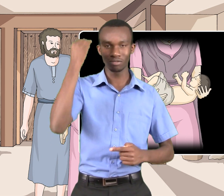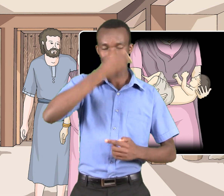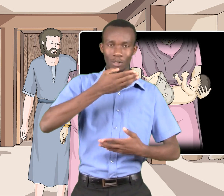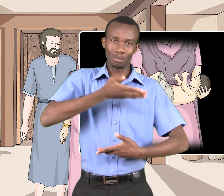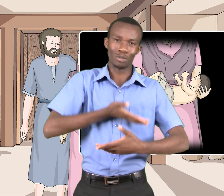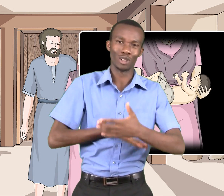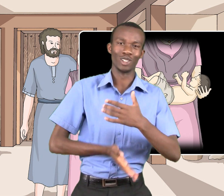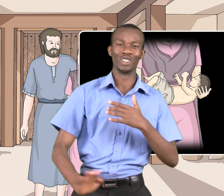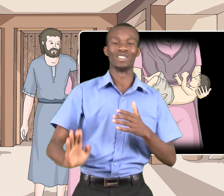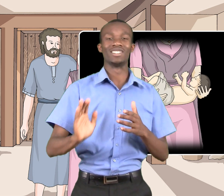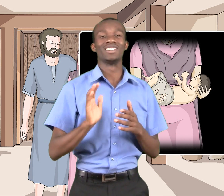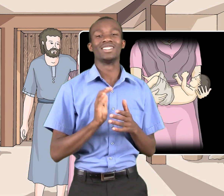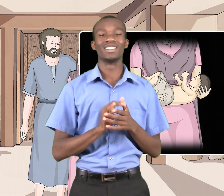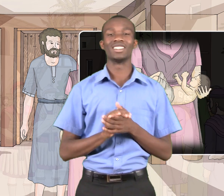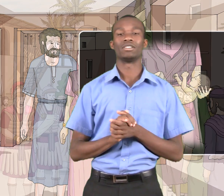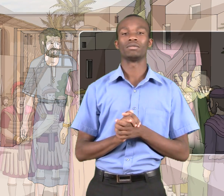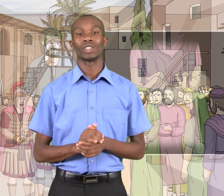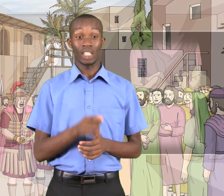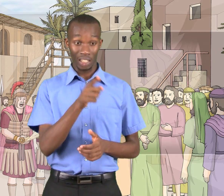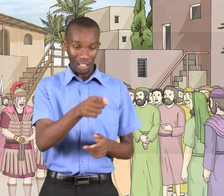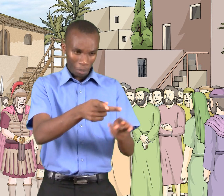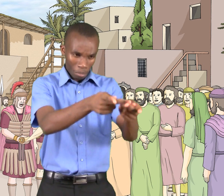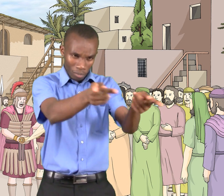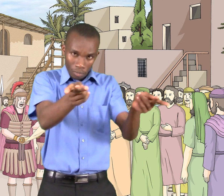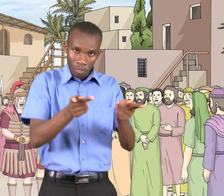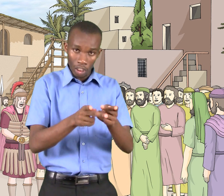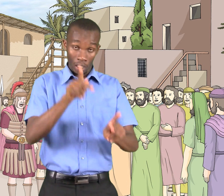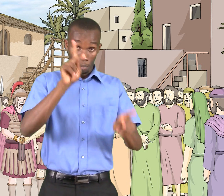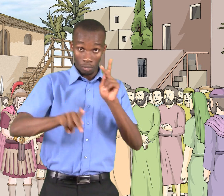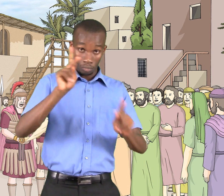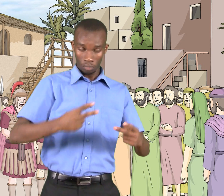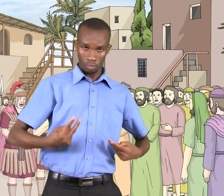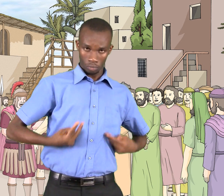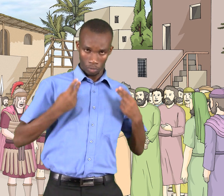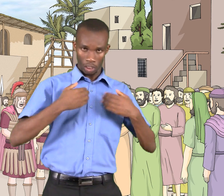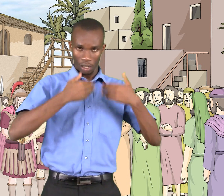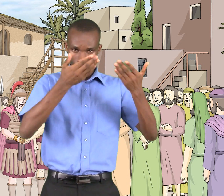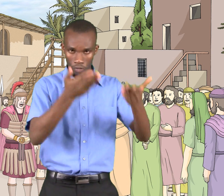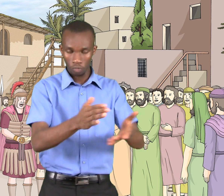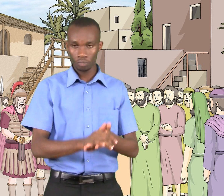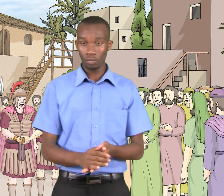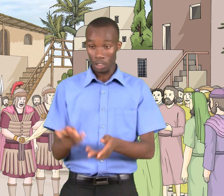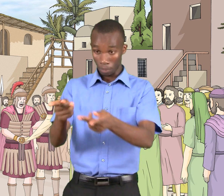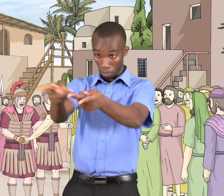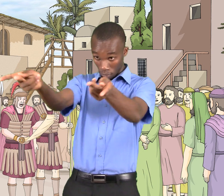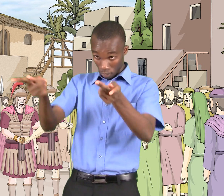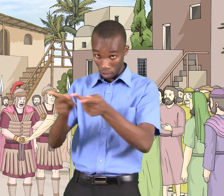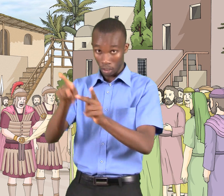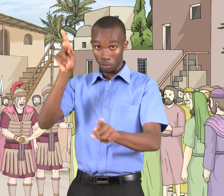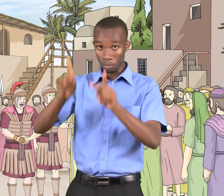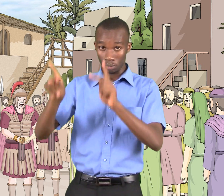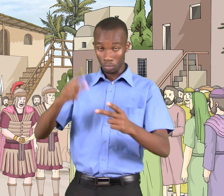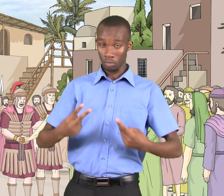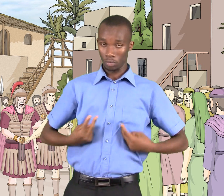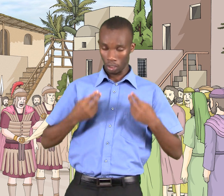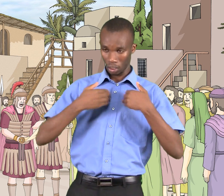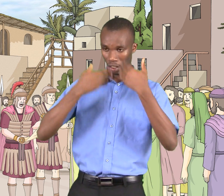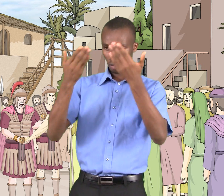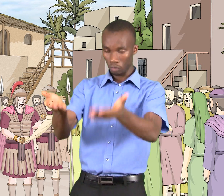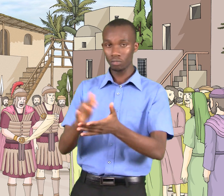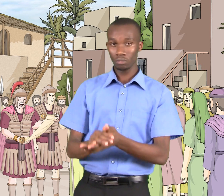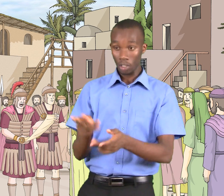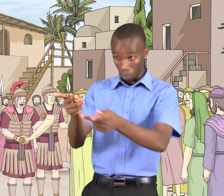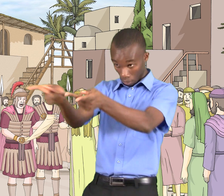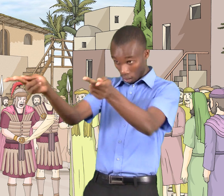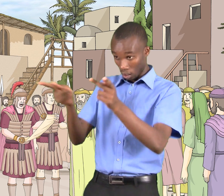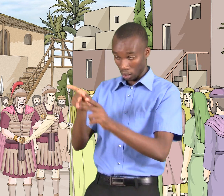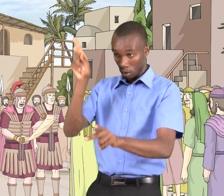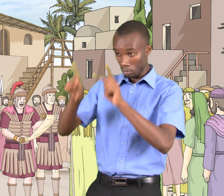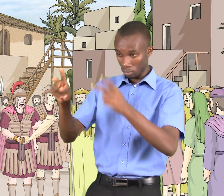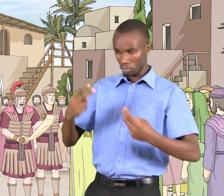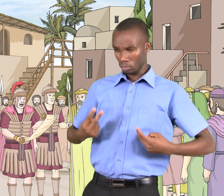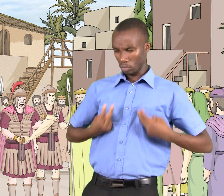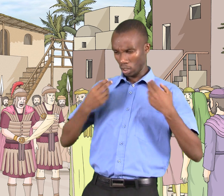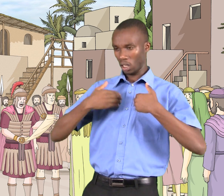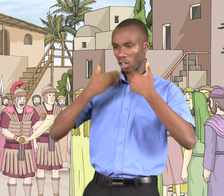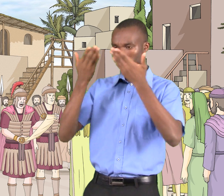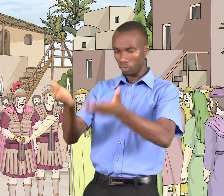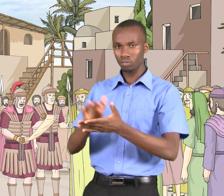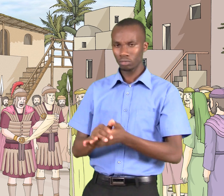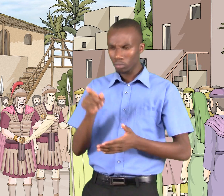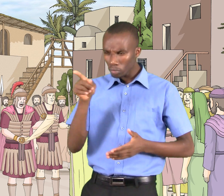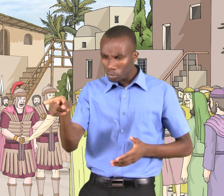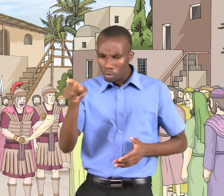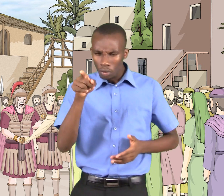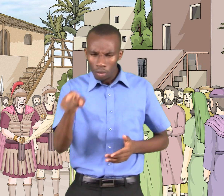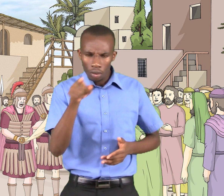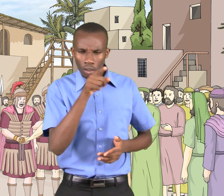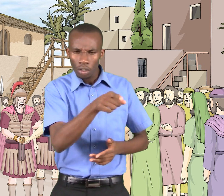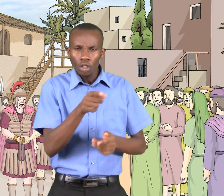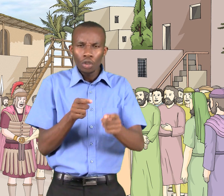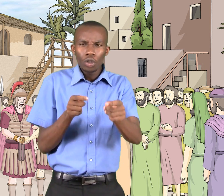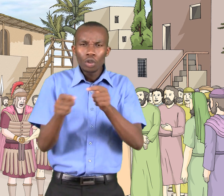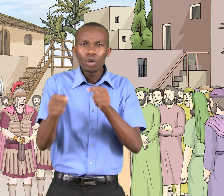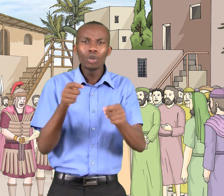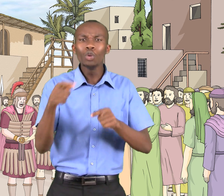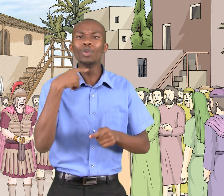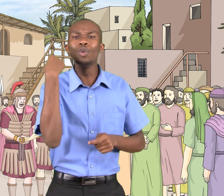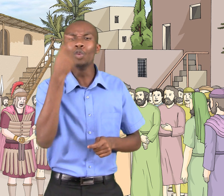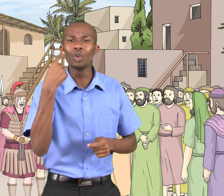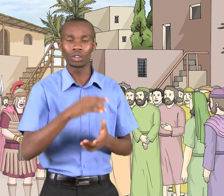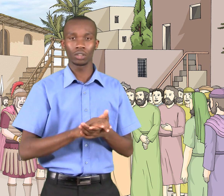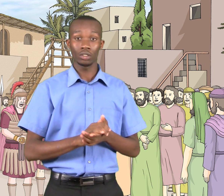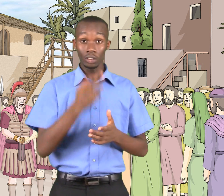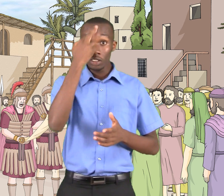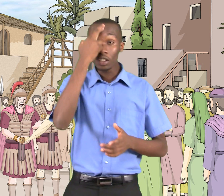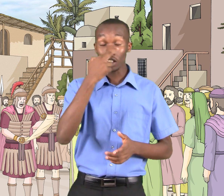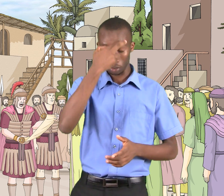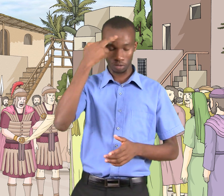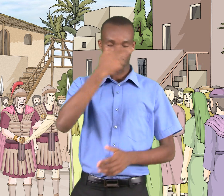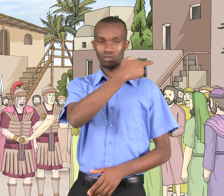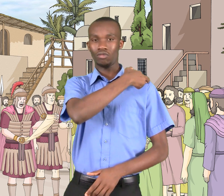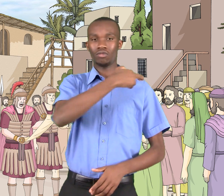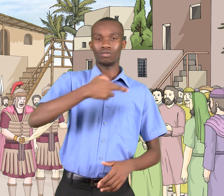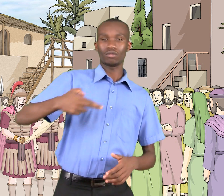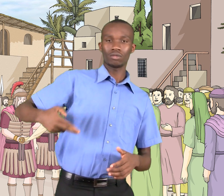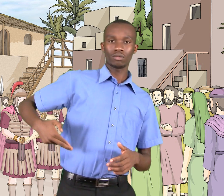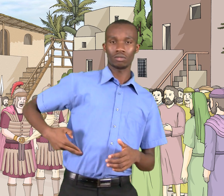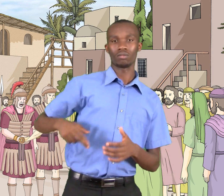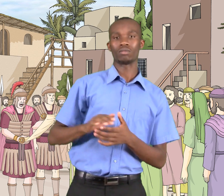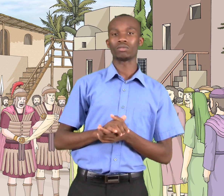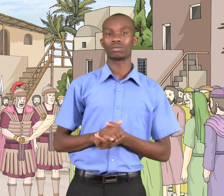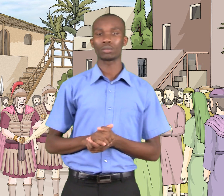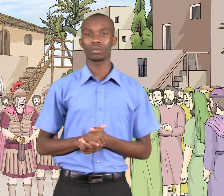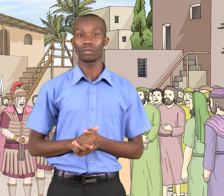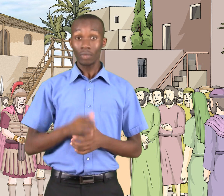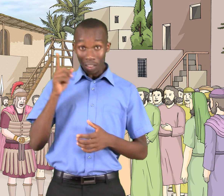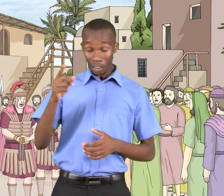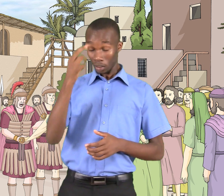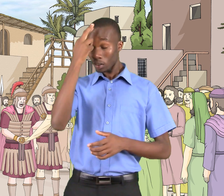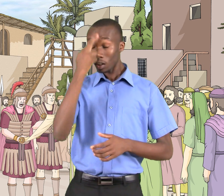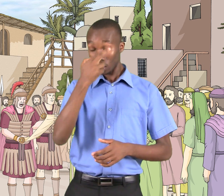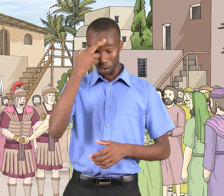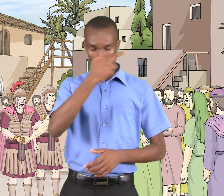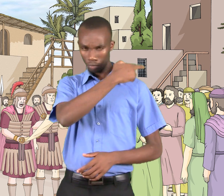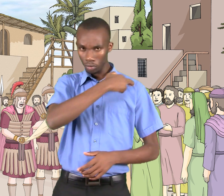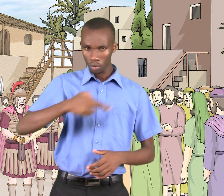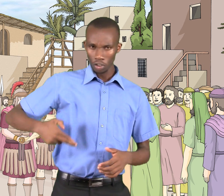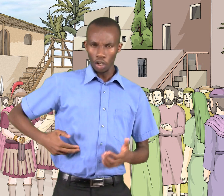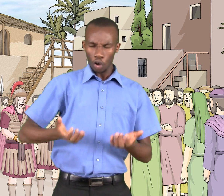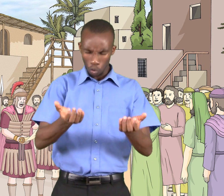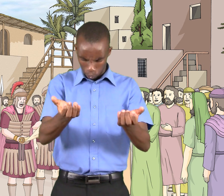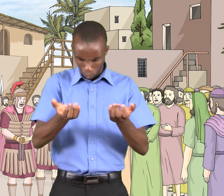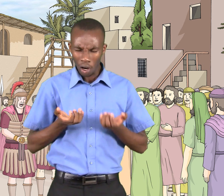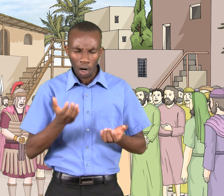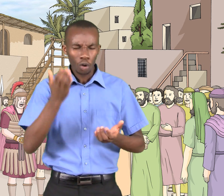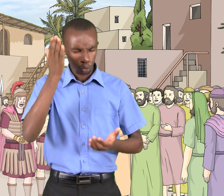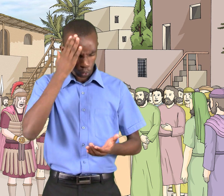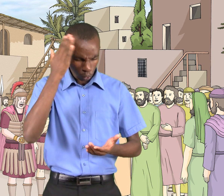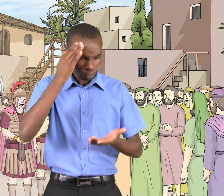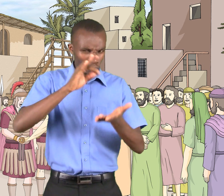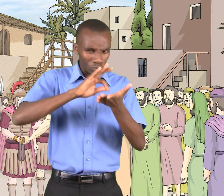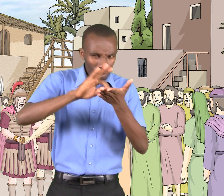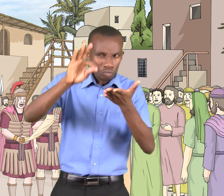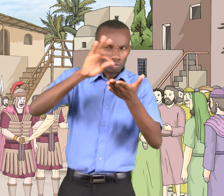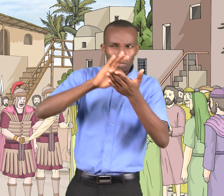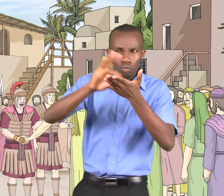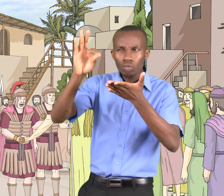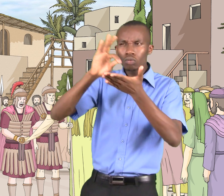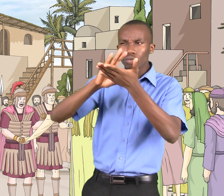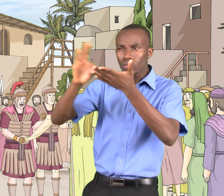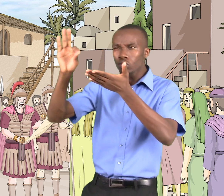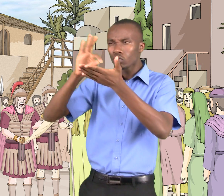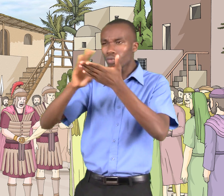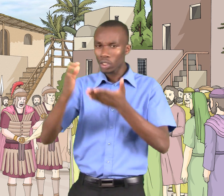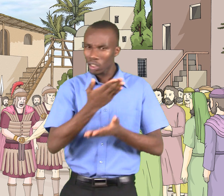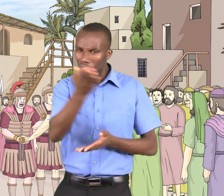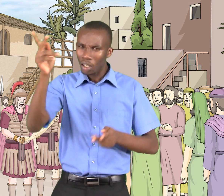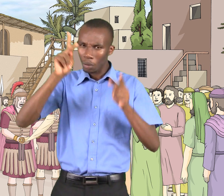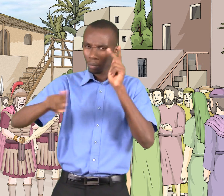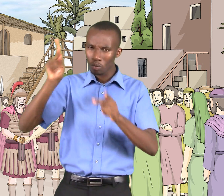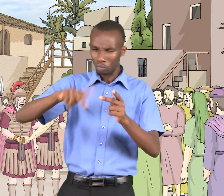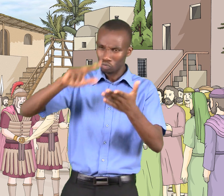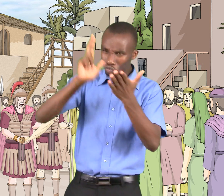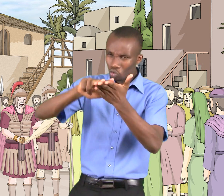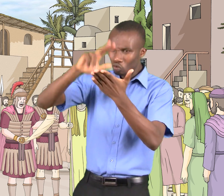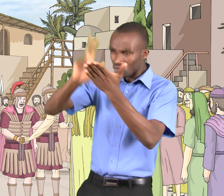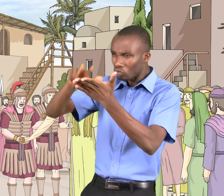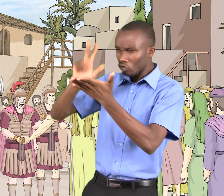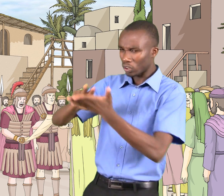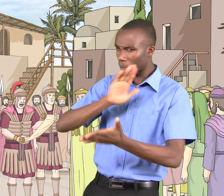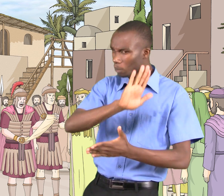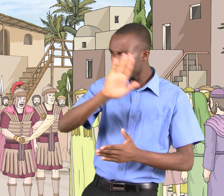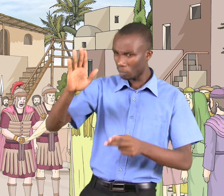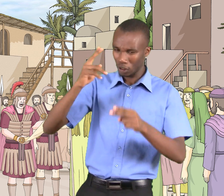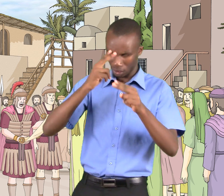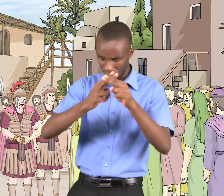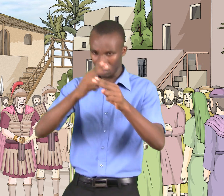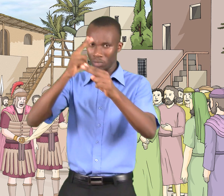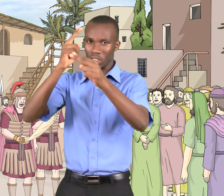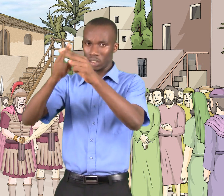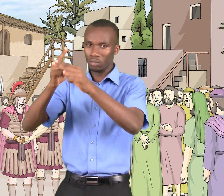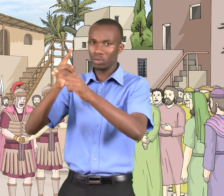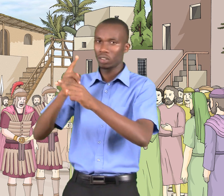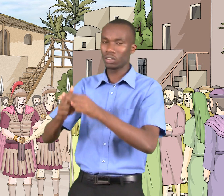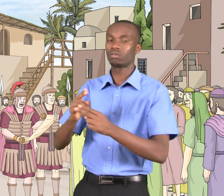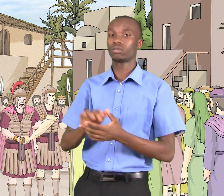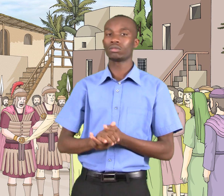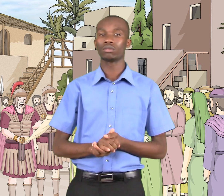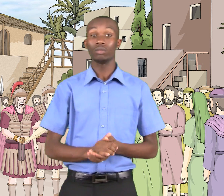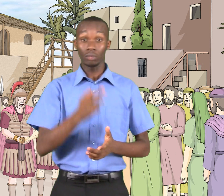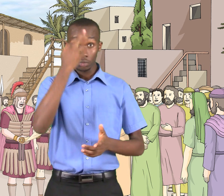Now in those days a decree went out from Caesar Augustus that a census should be taken of the whole empire.